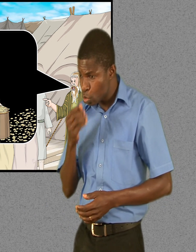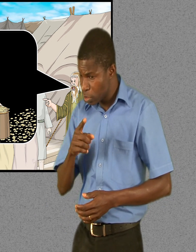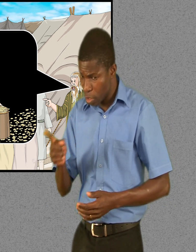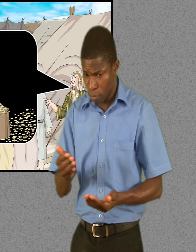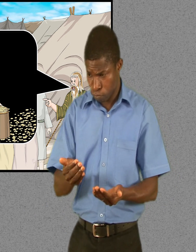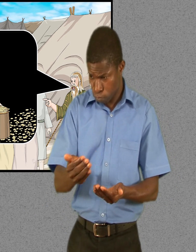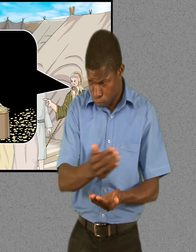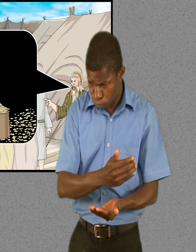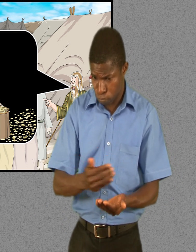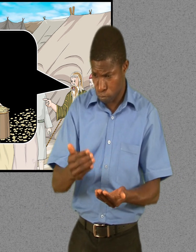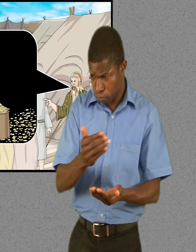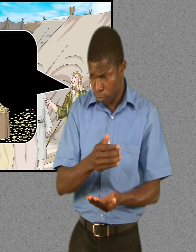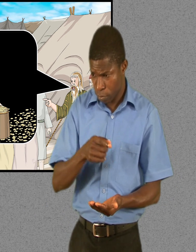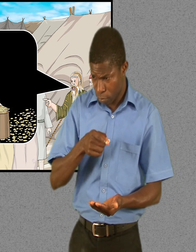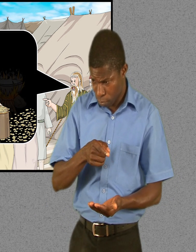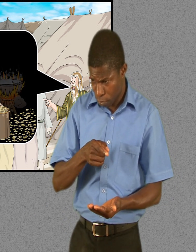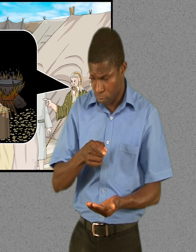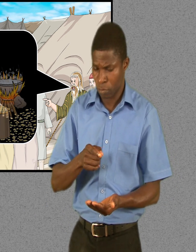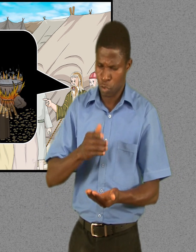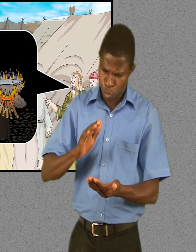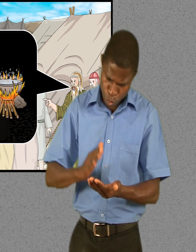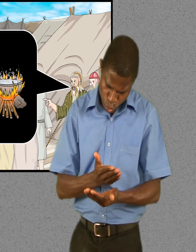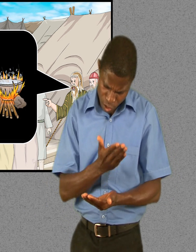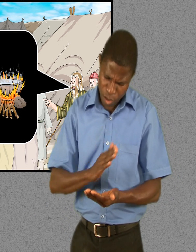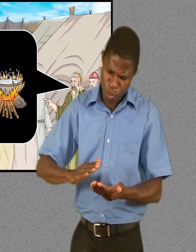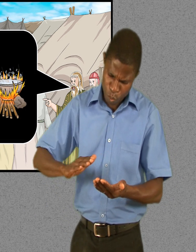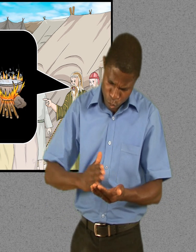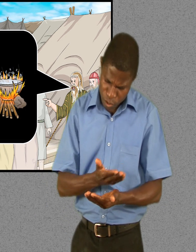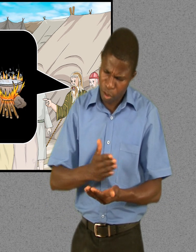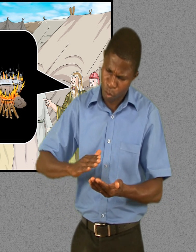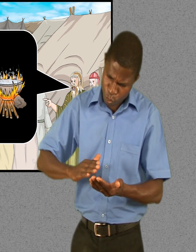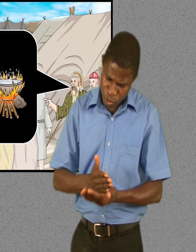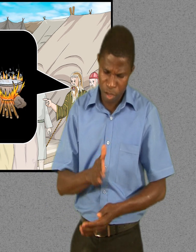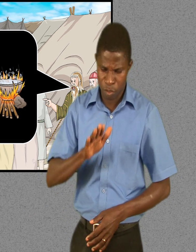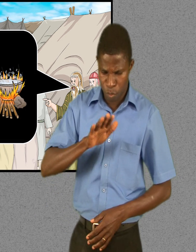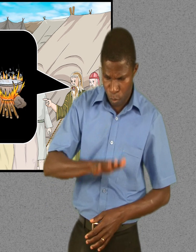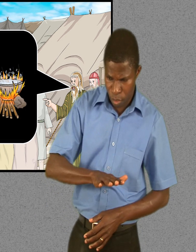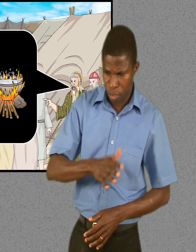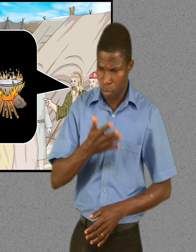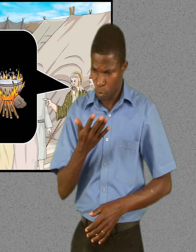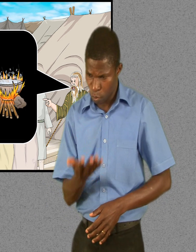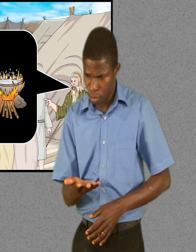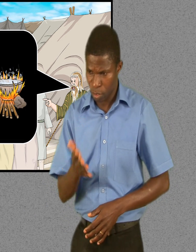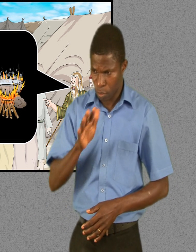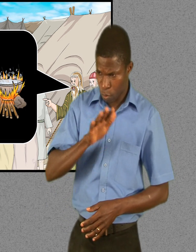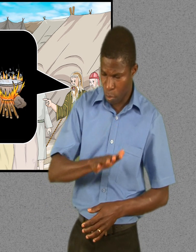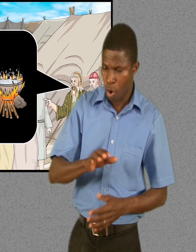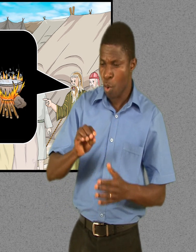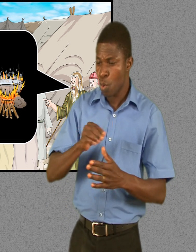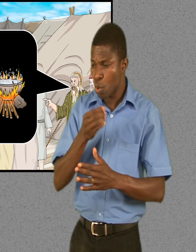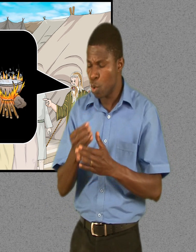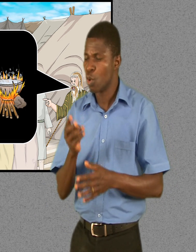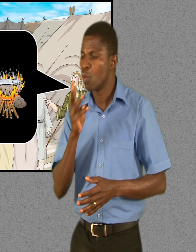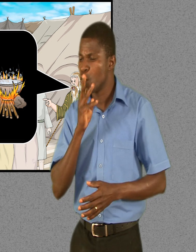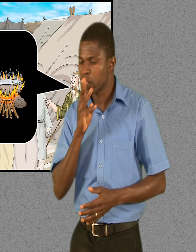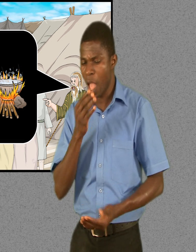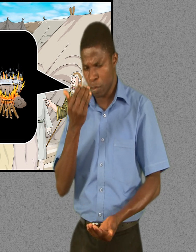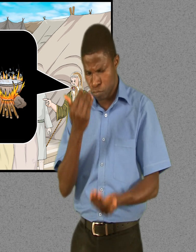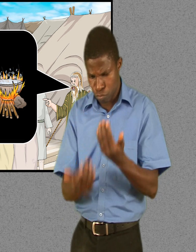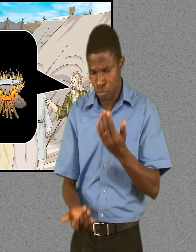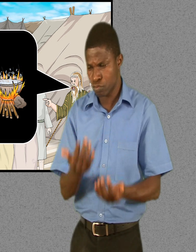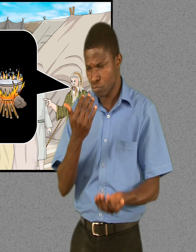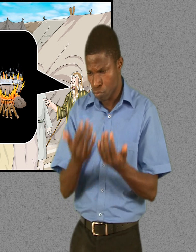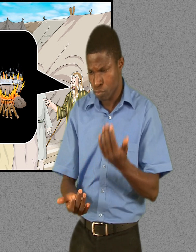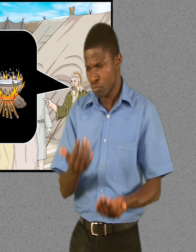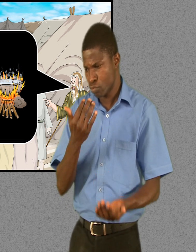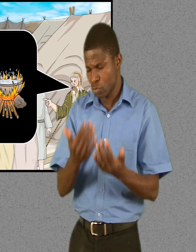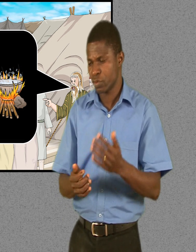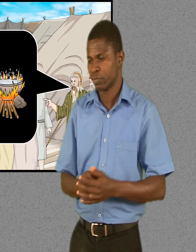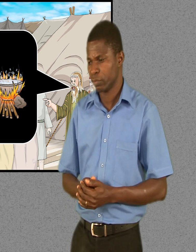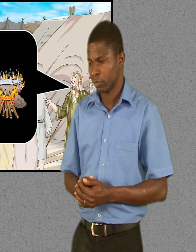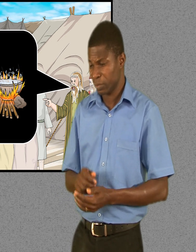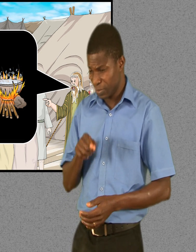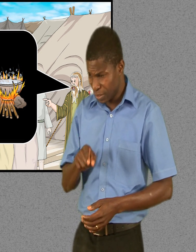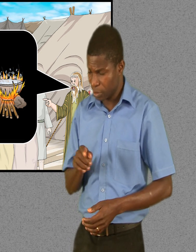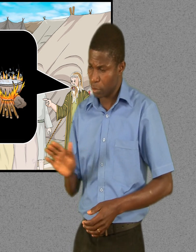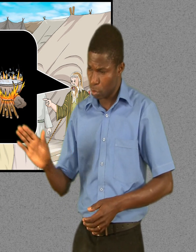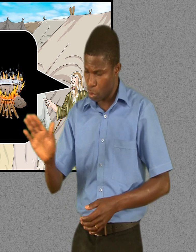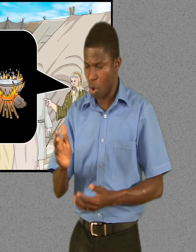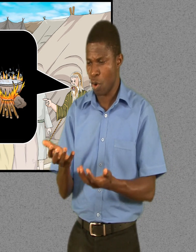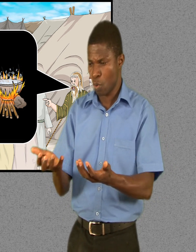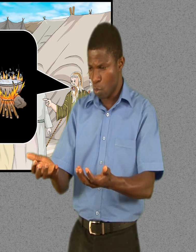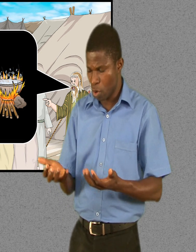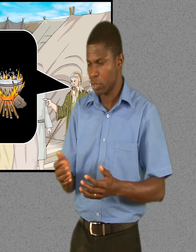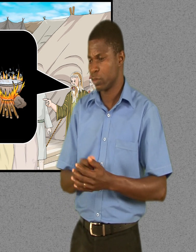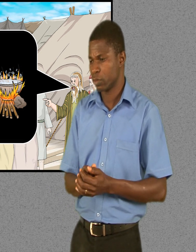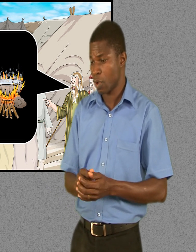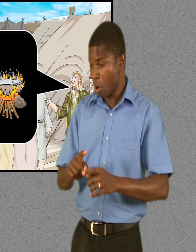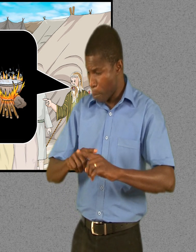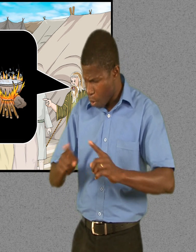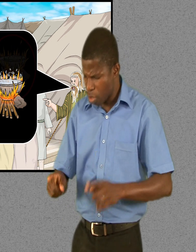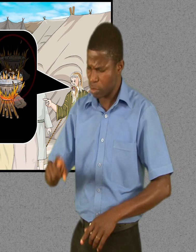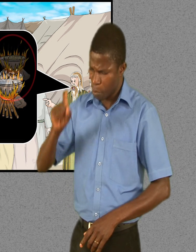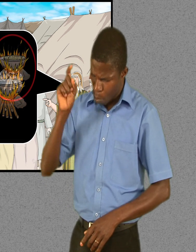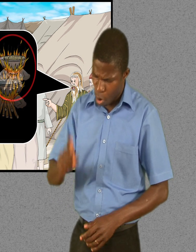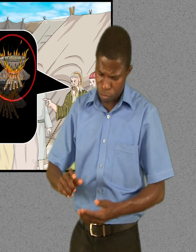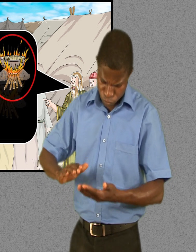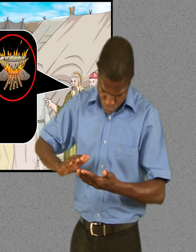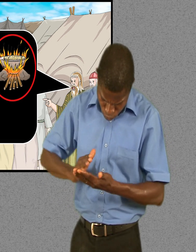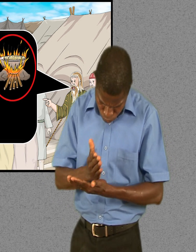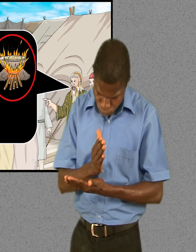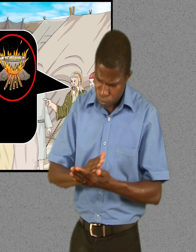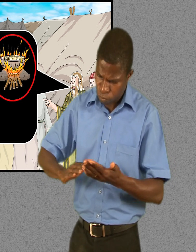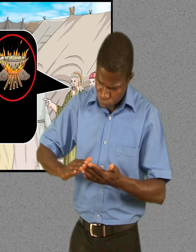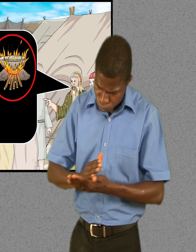So bake what you want to bake, and boil what you want to boil.